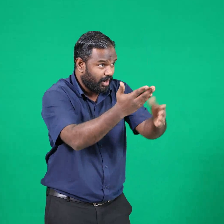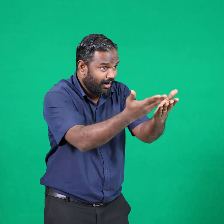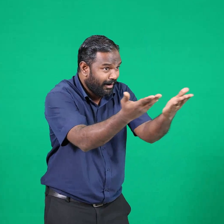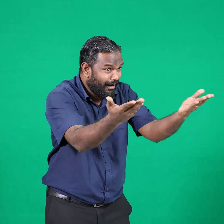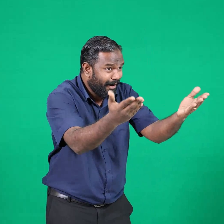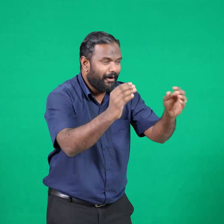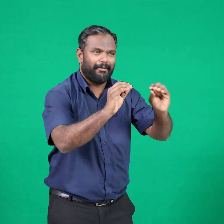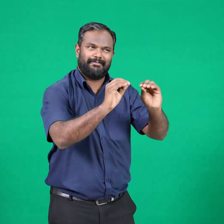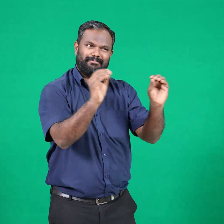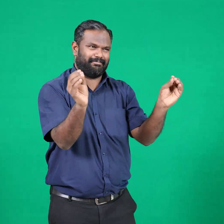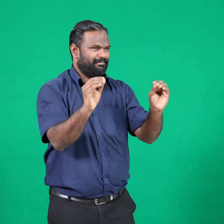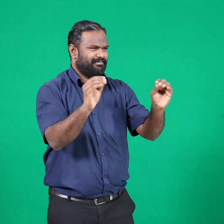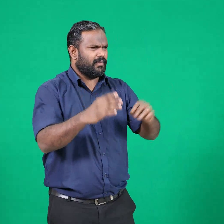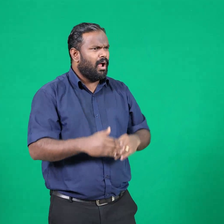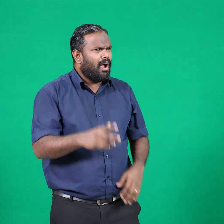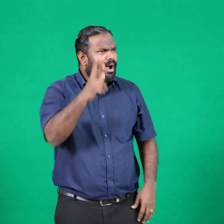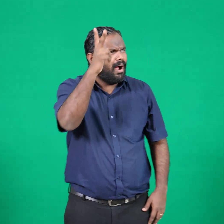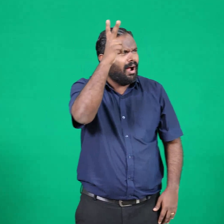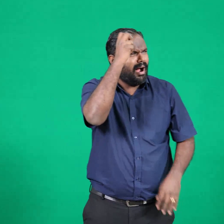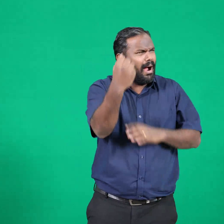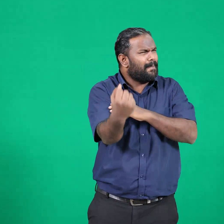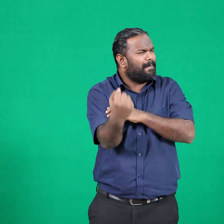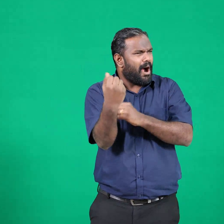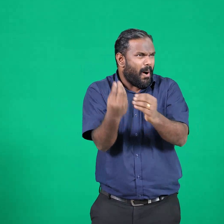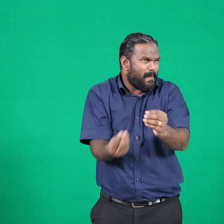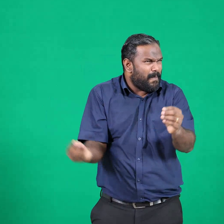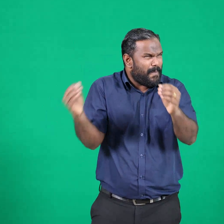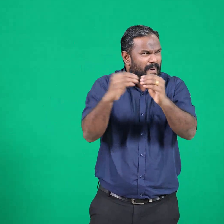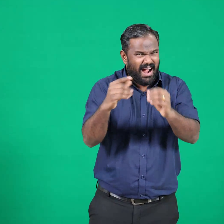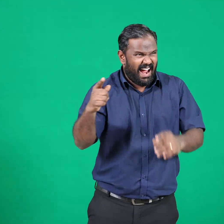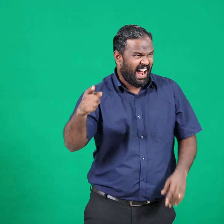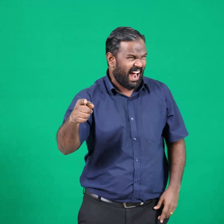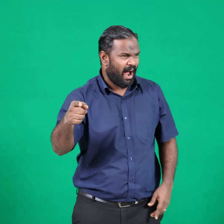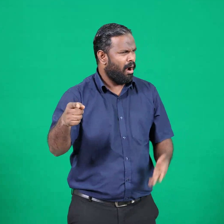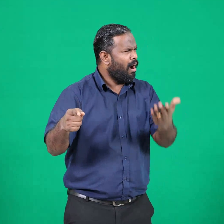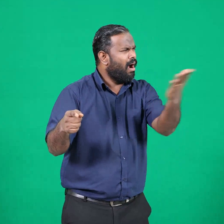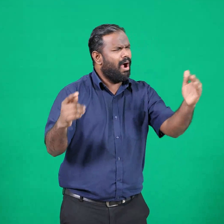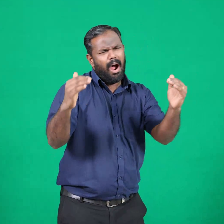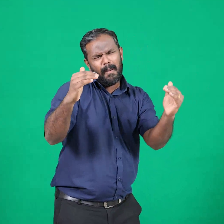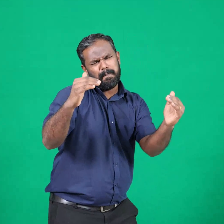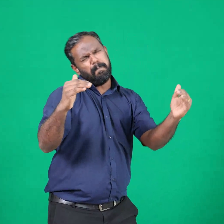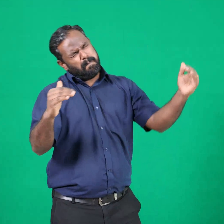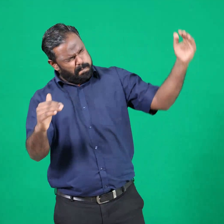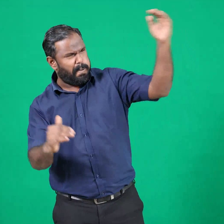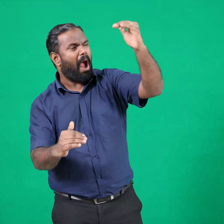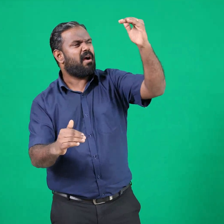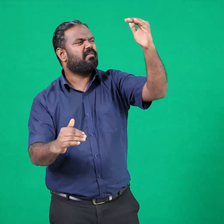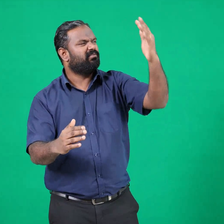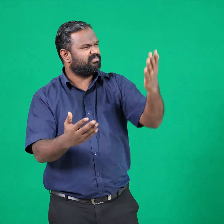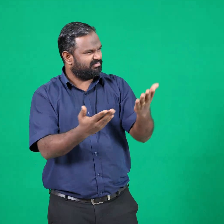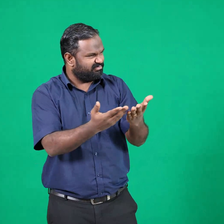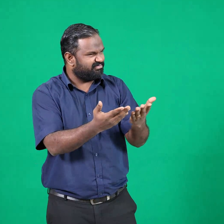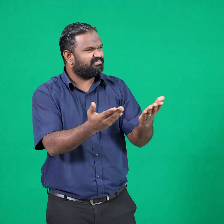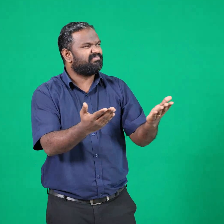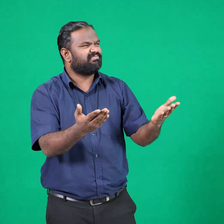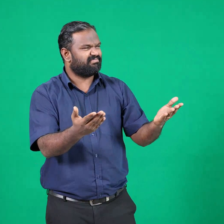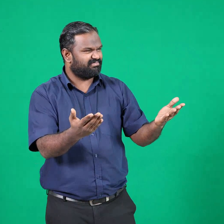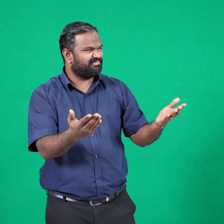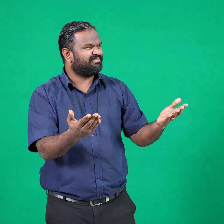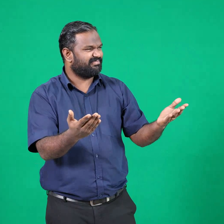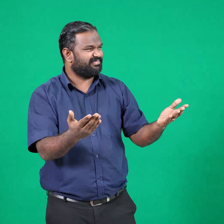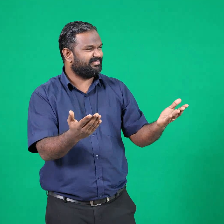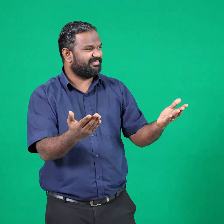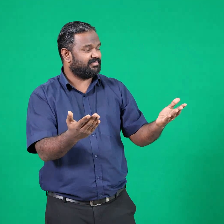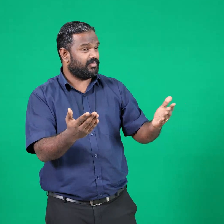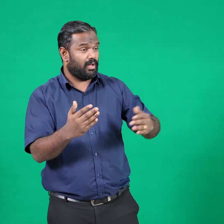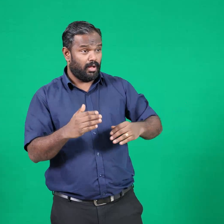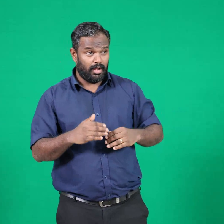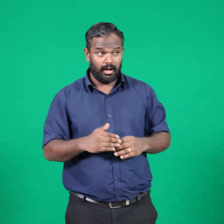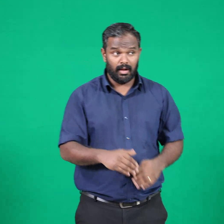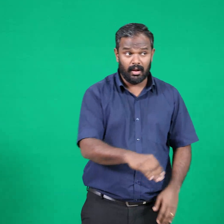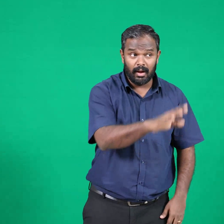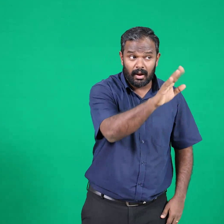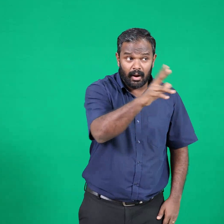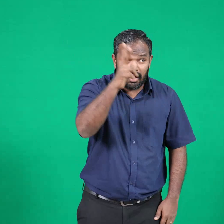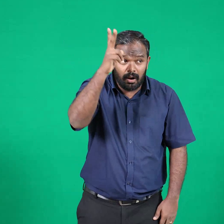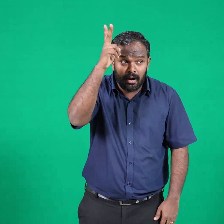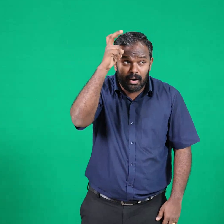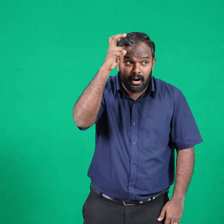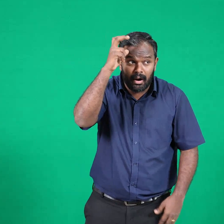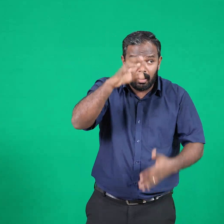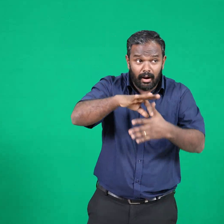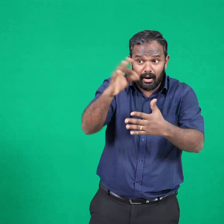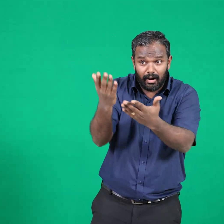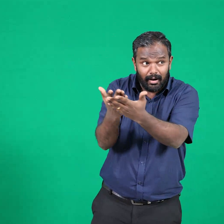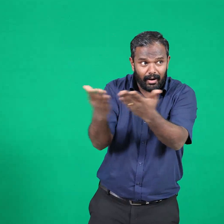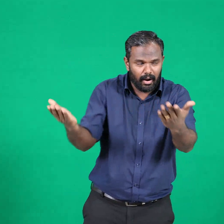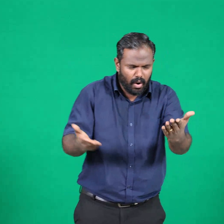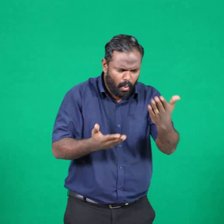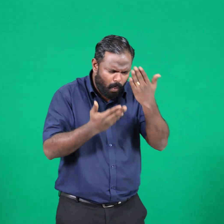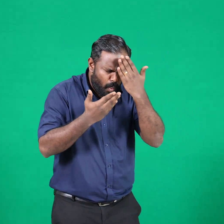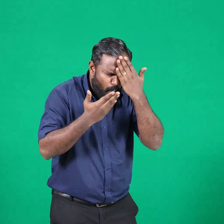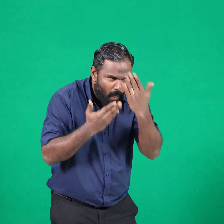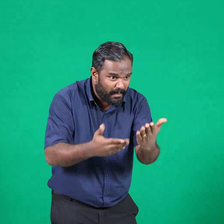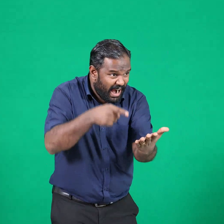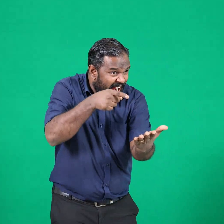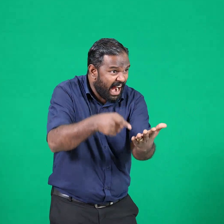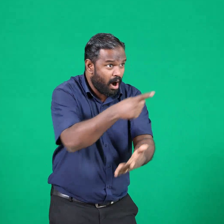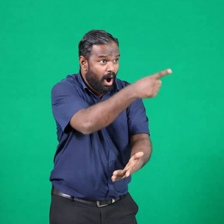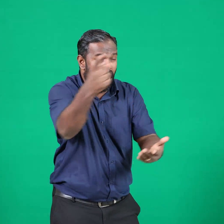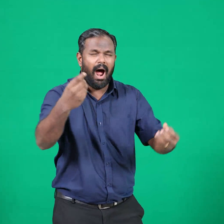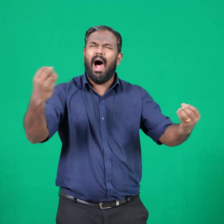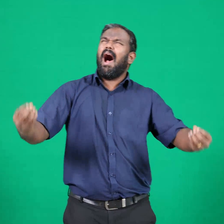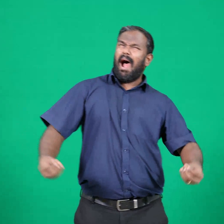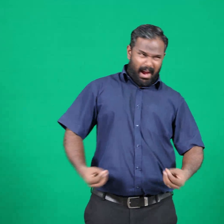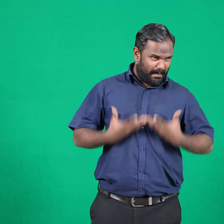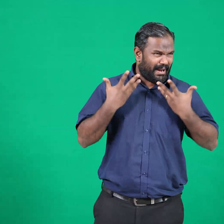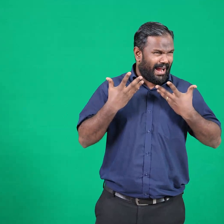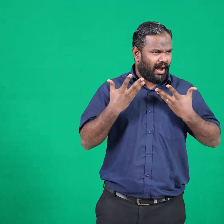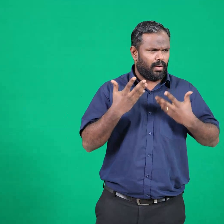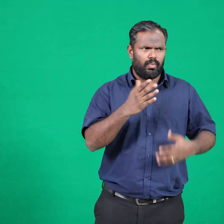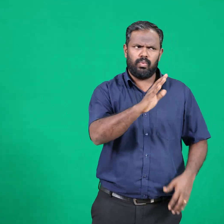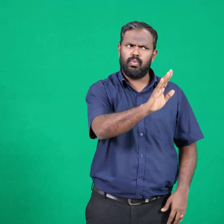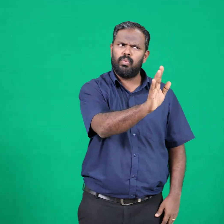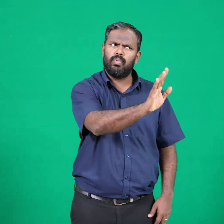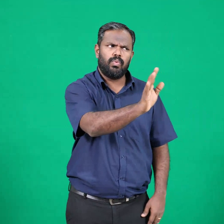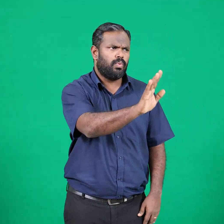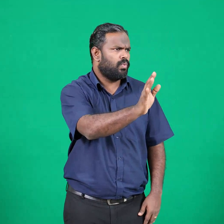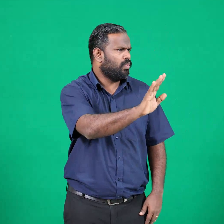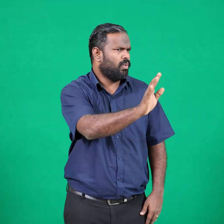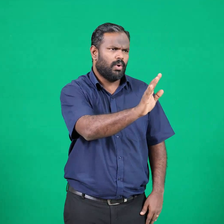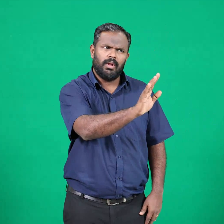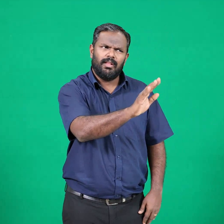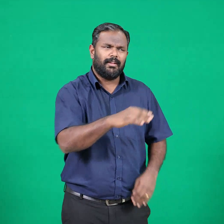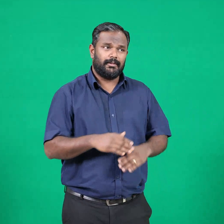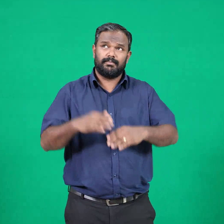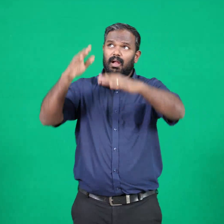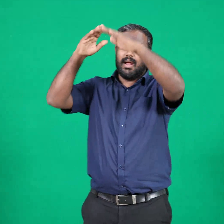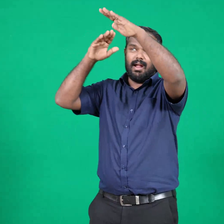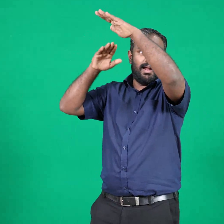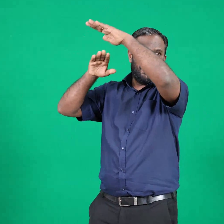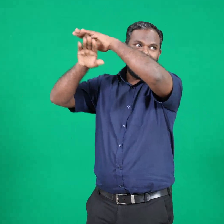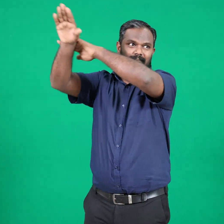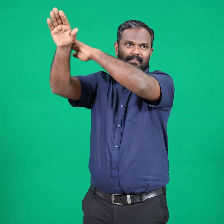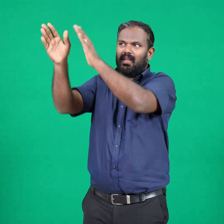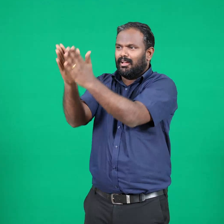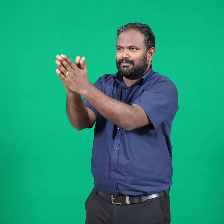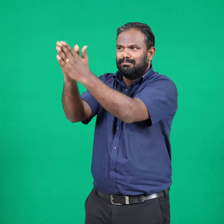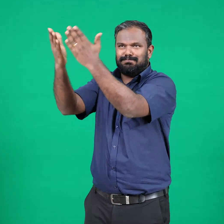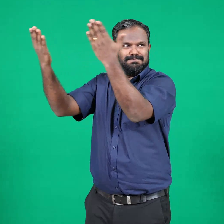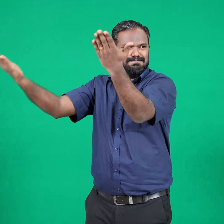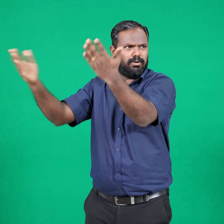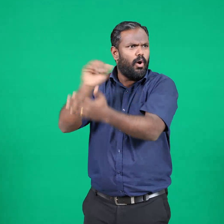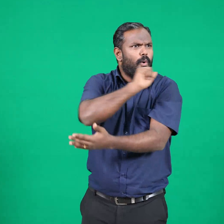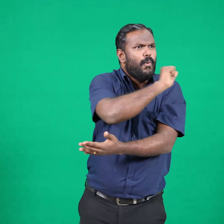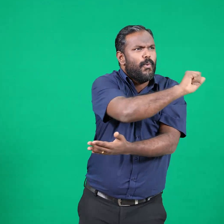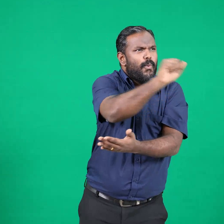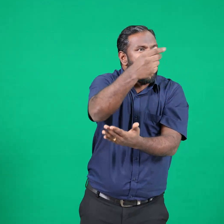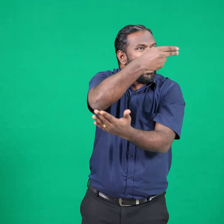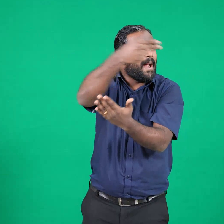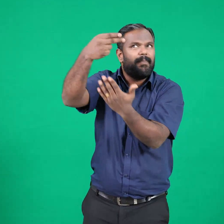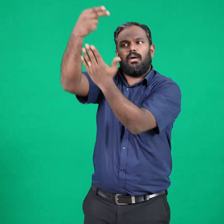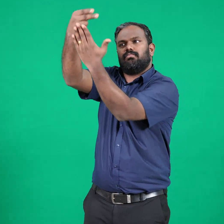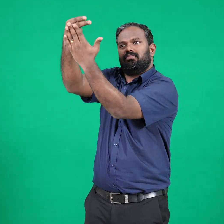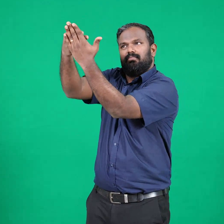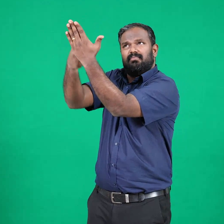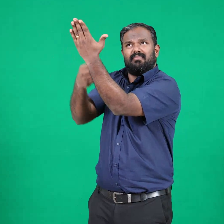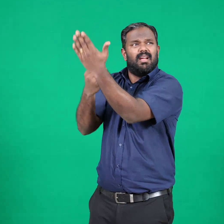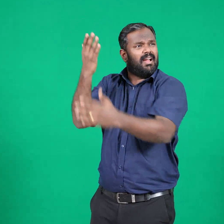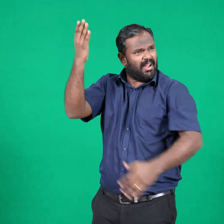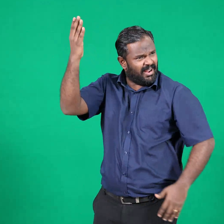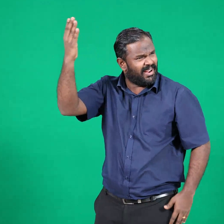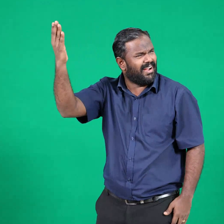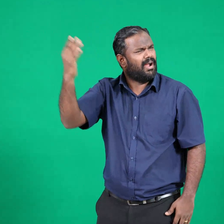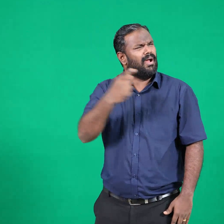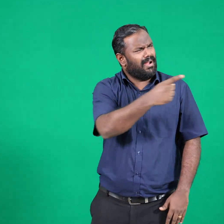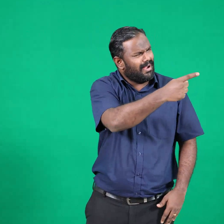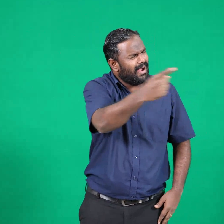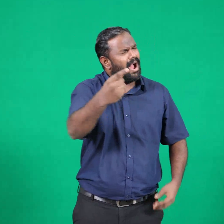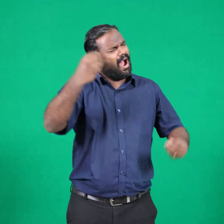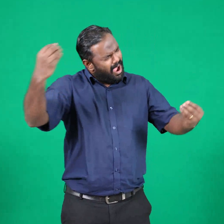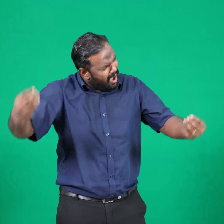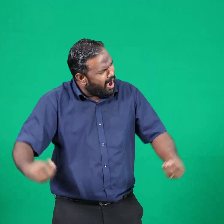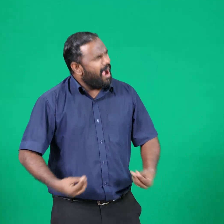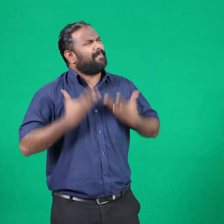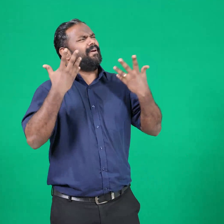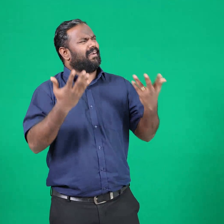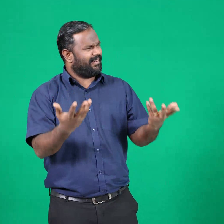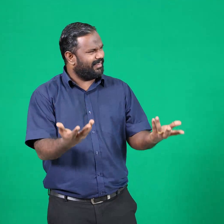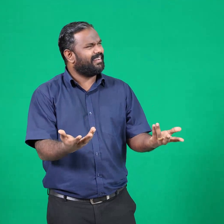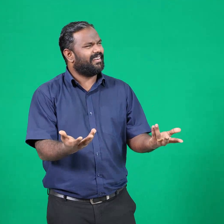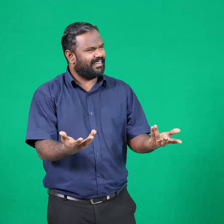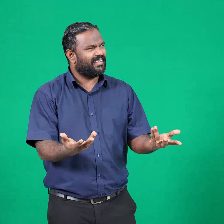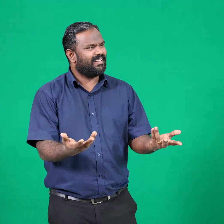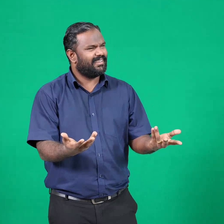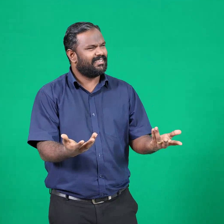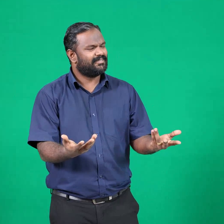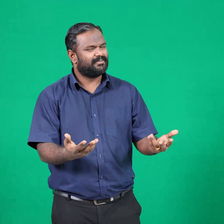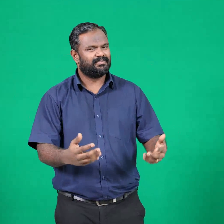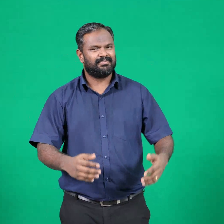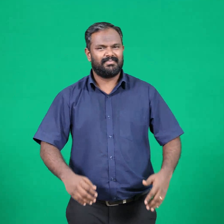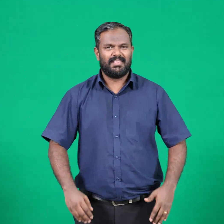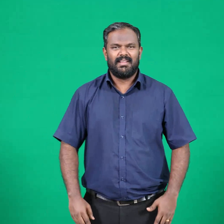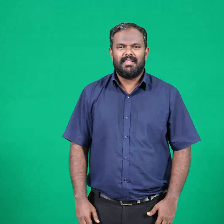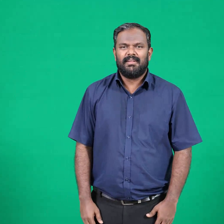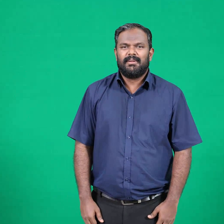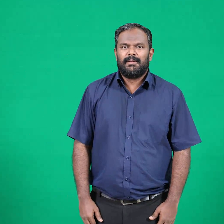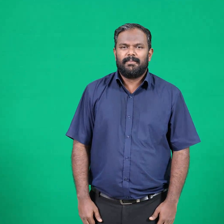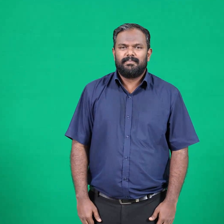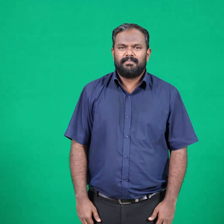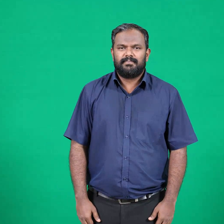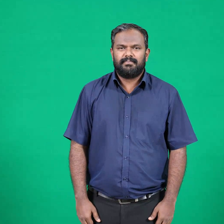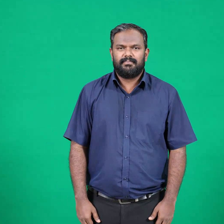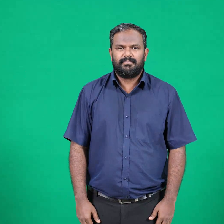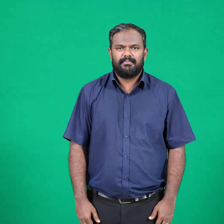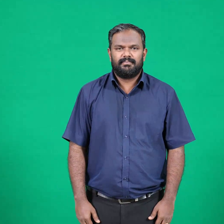Nevertheless, do not rejoice that the spirits submit to you, but rejoice that your names are written in heaven."